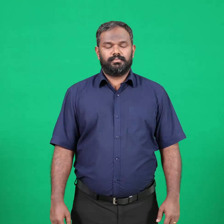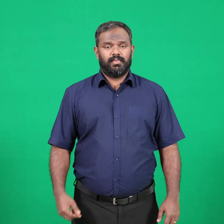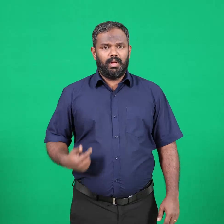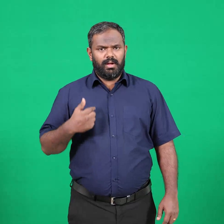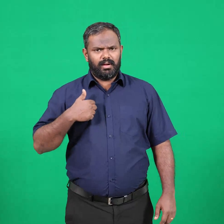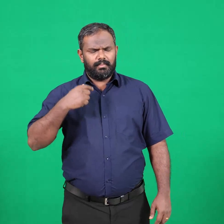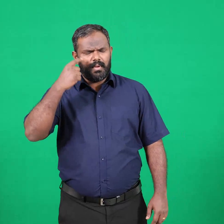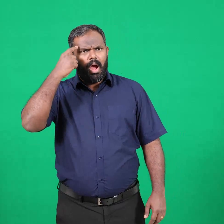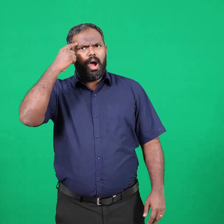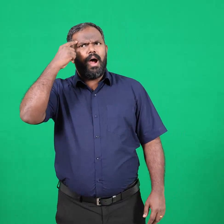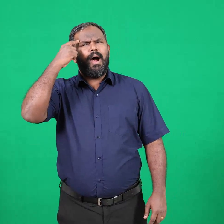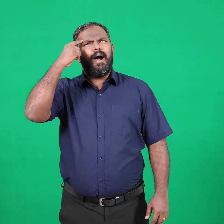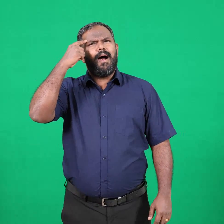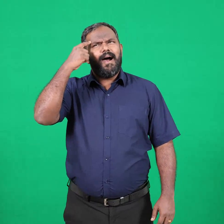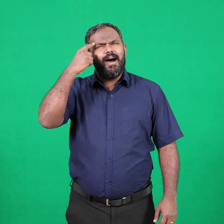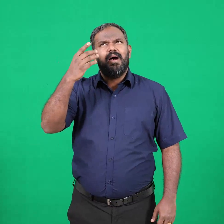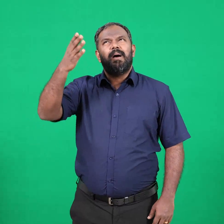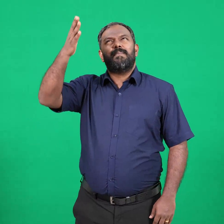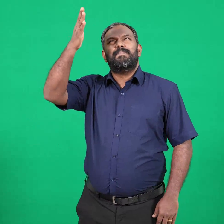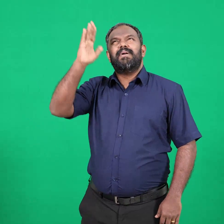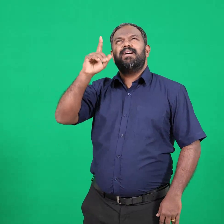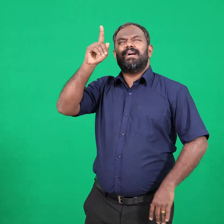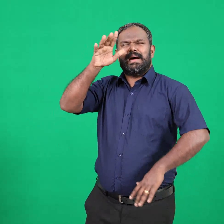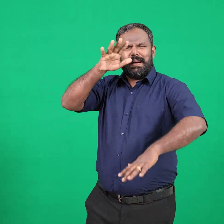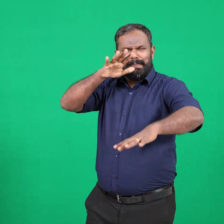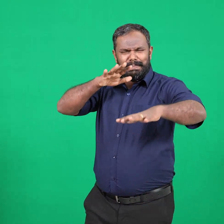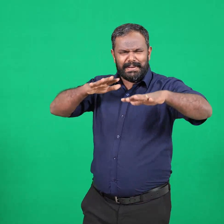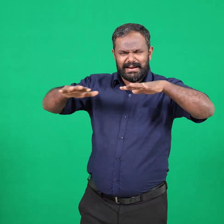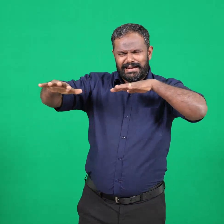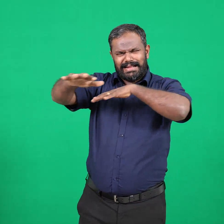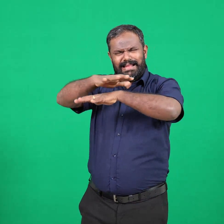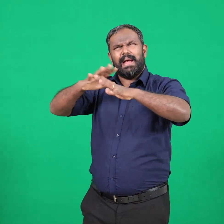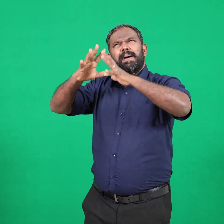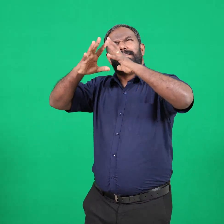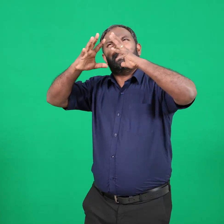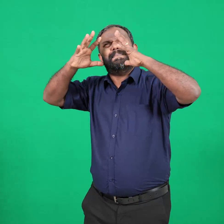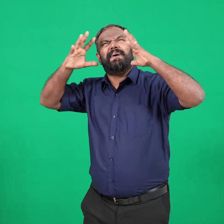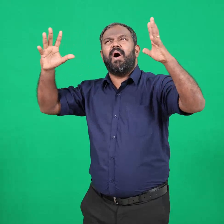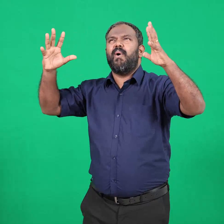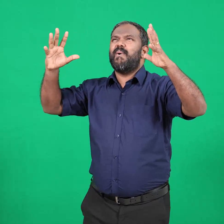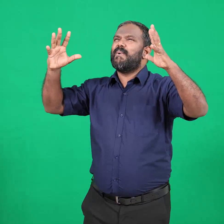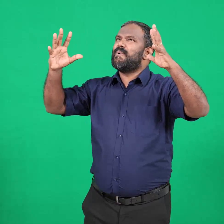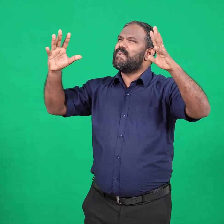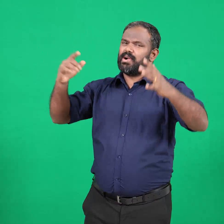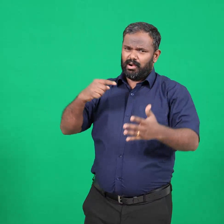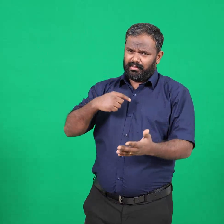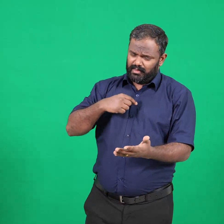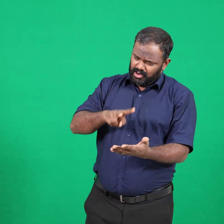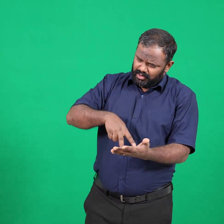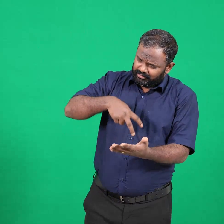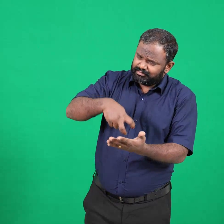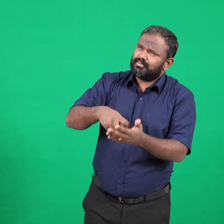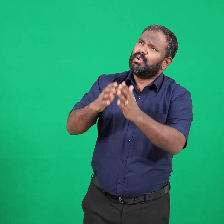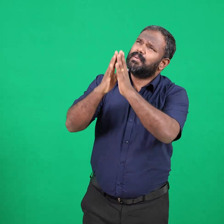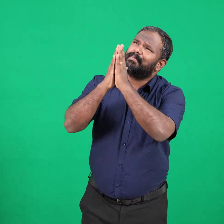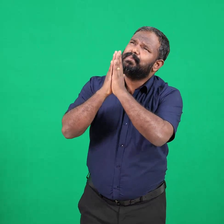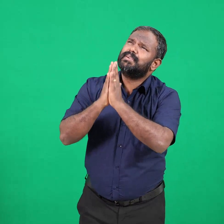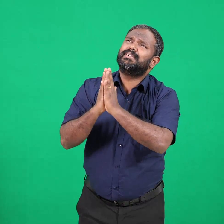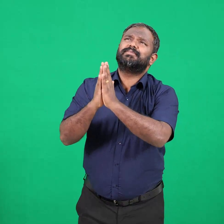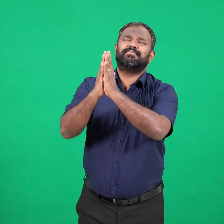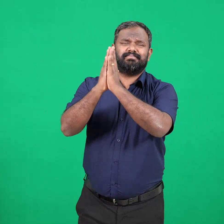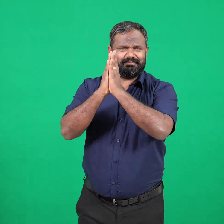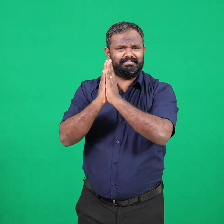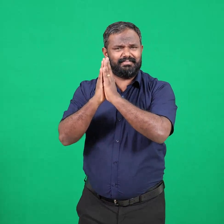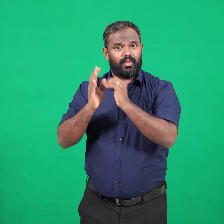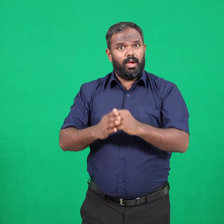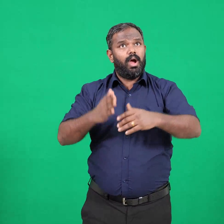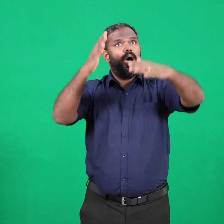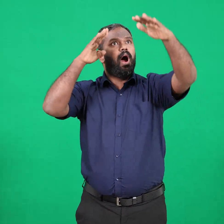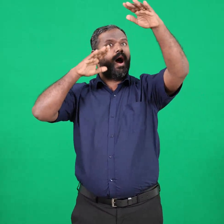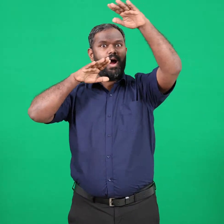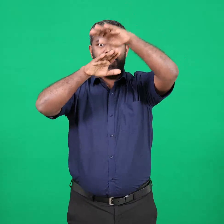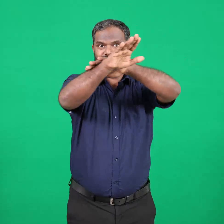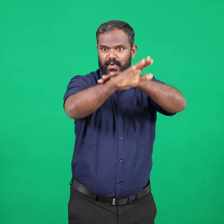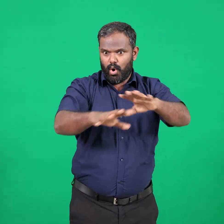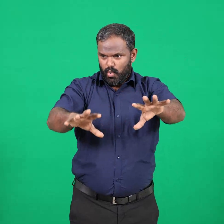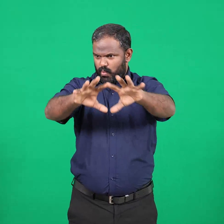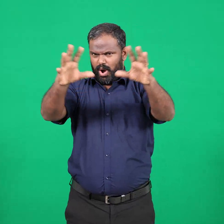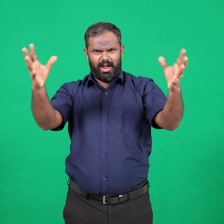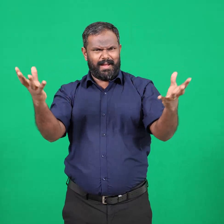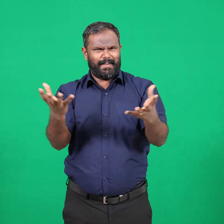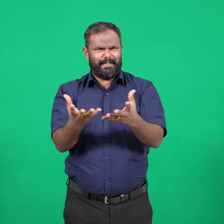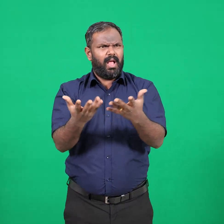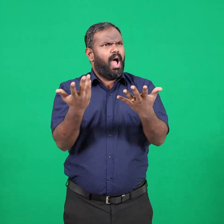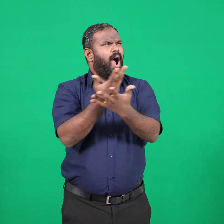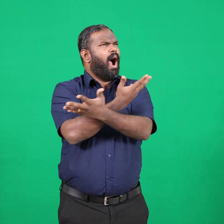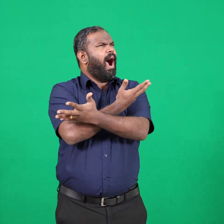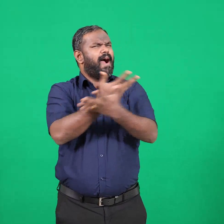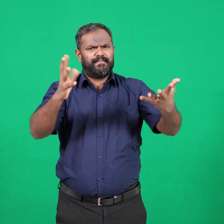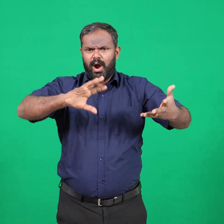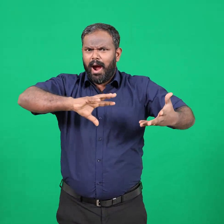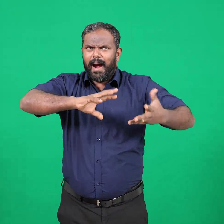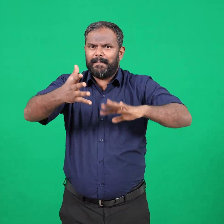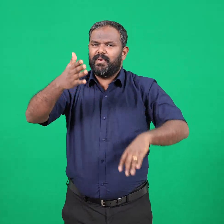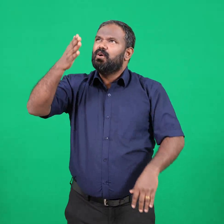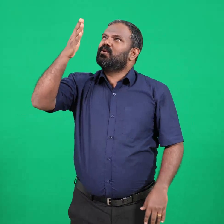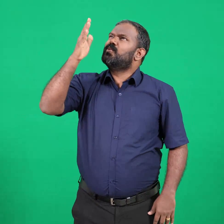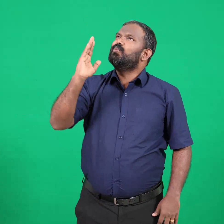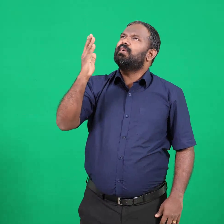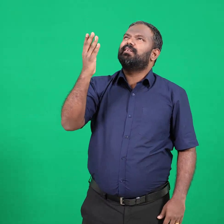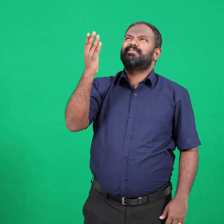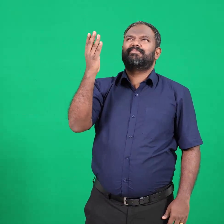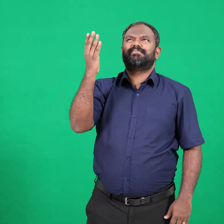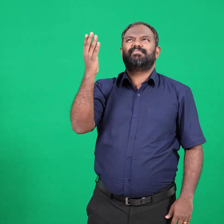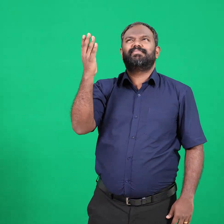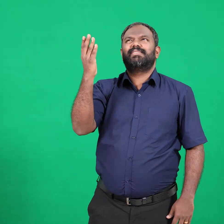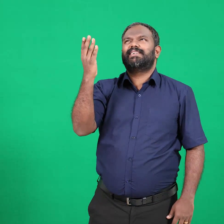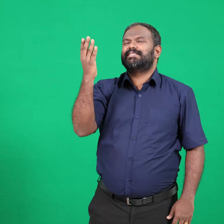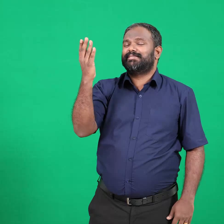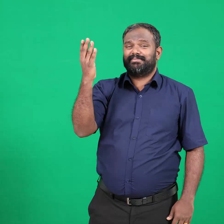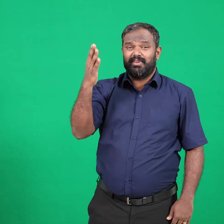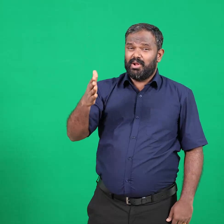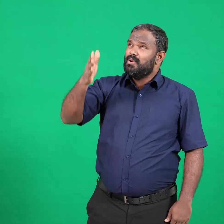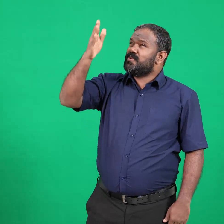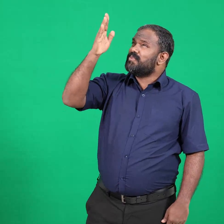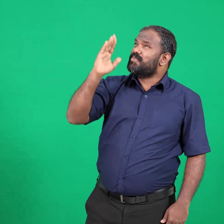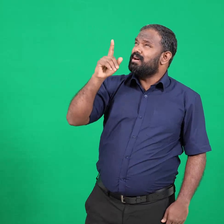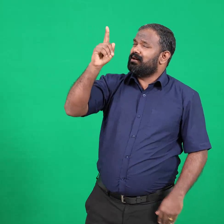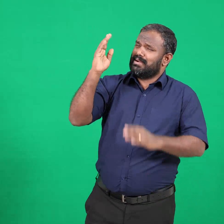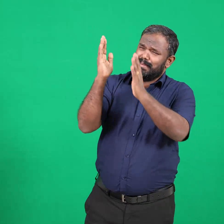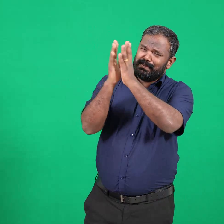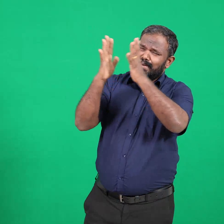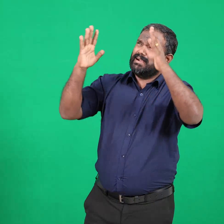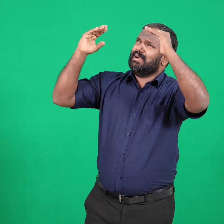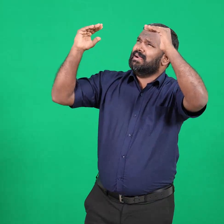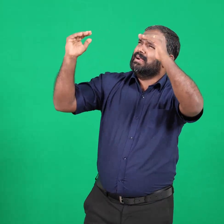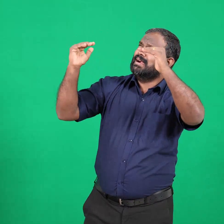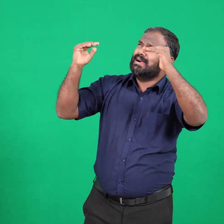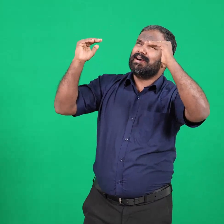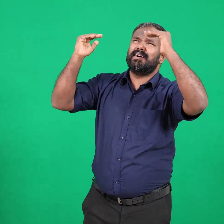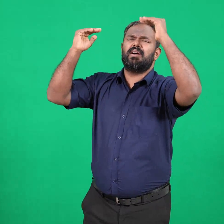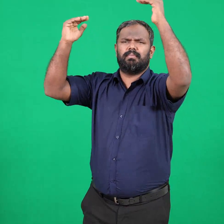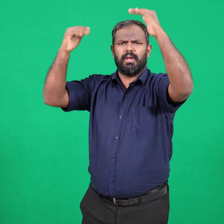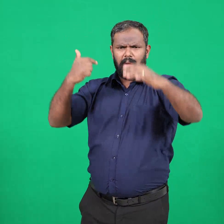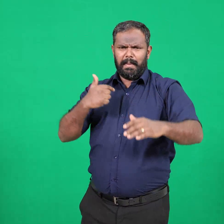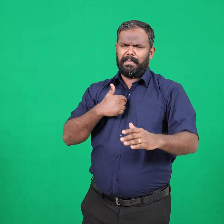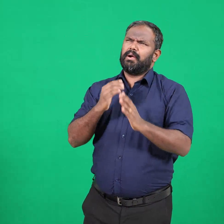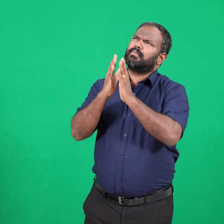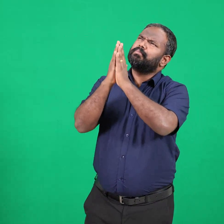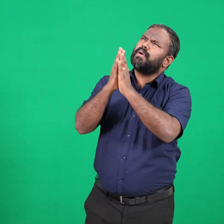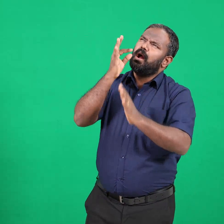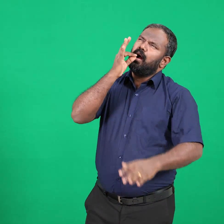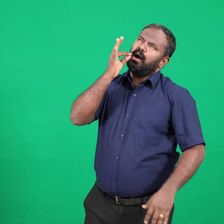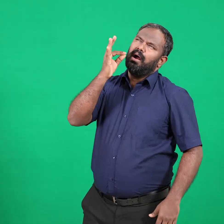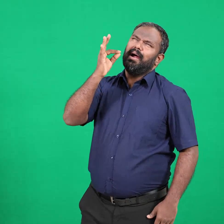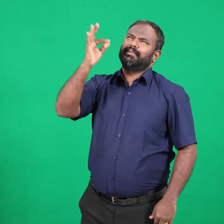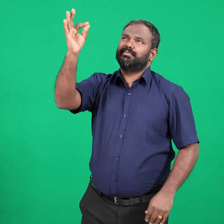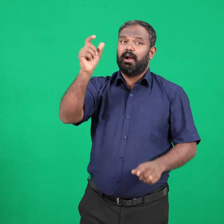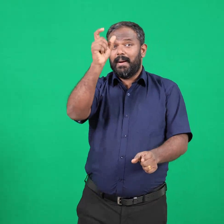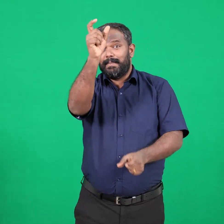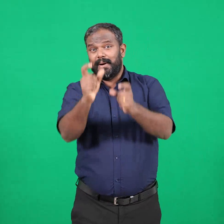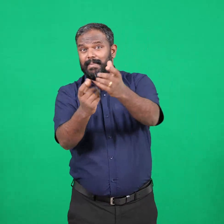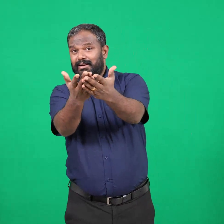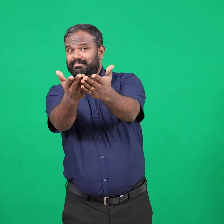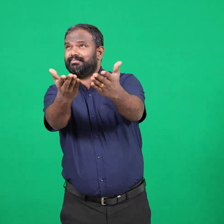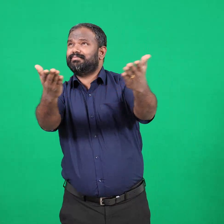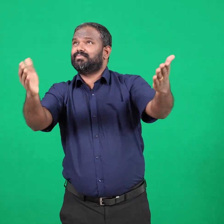... for this reason I bow my knees before the Father, from whom every family in heaven and on earth derives its name.